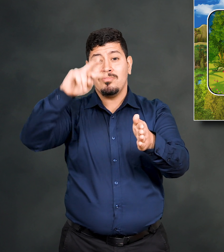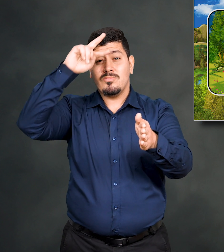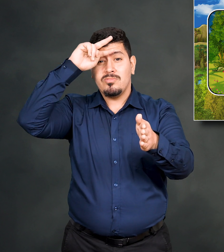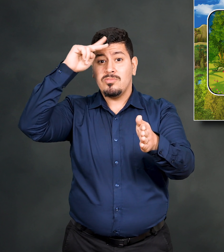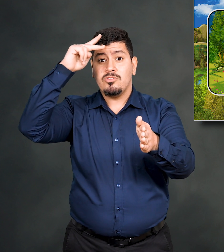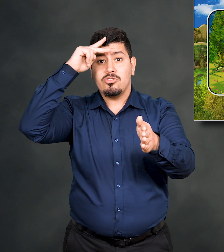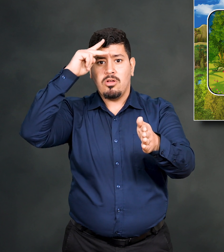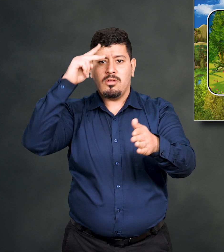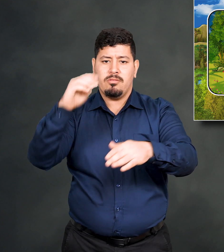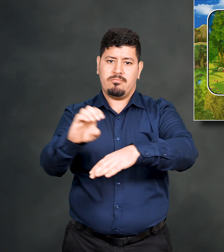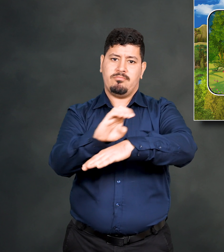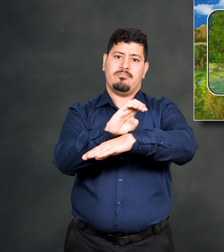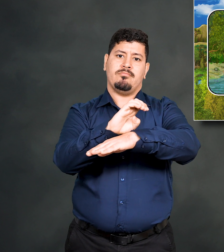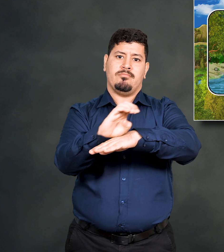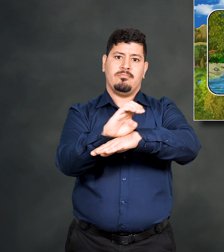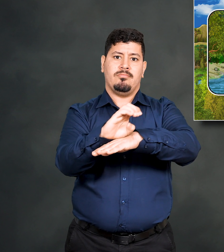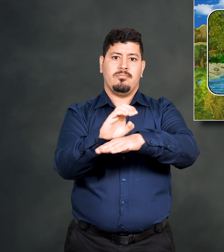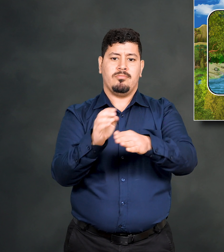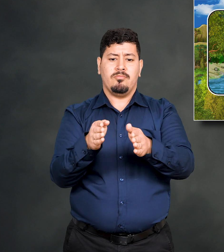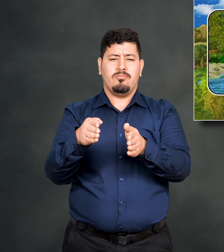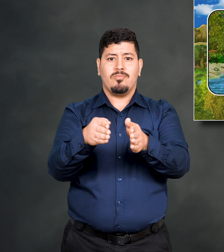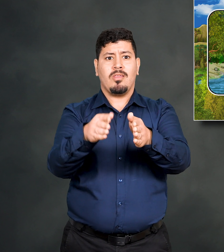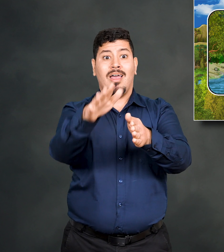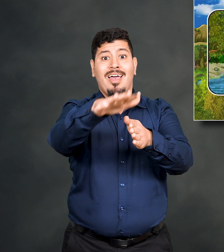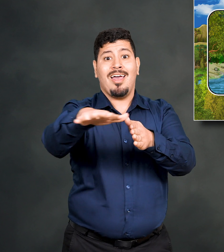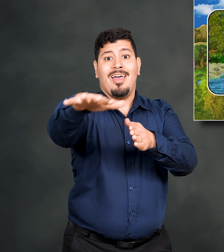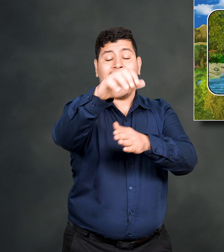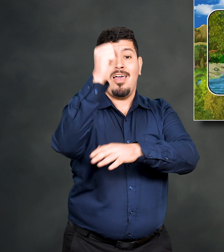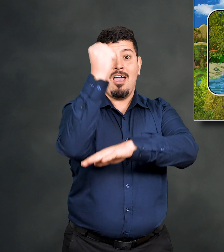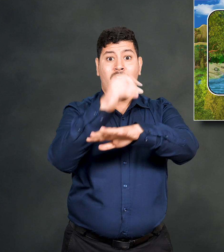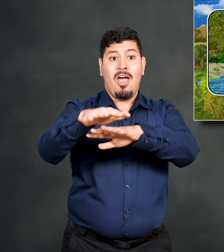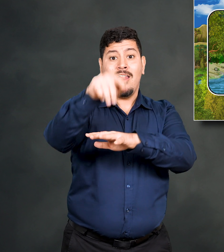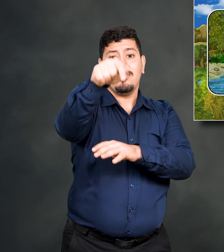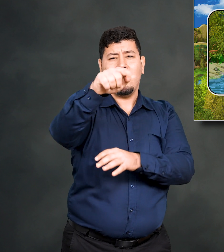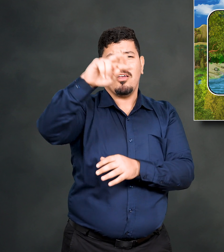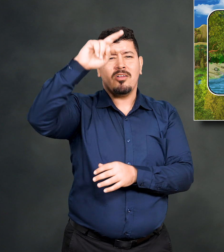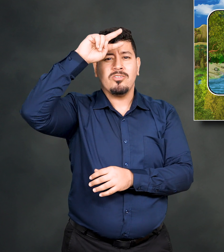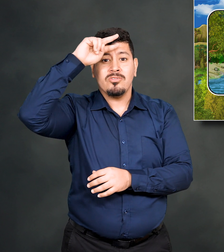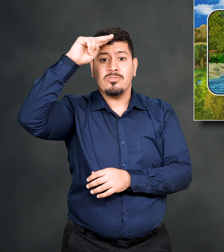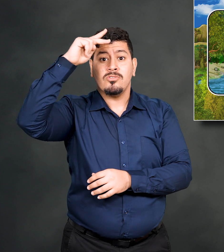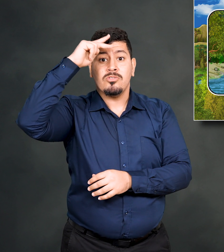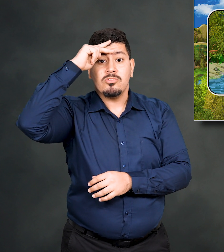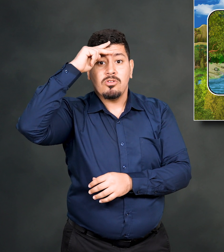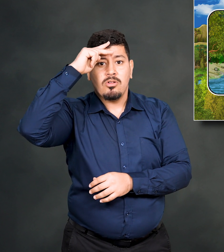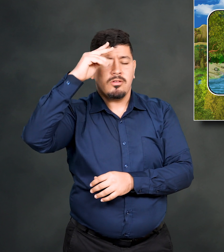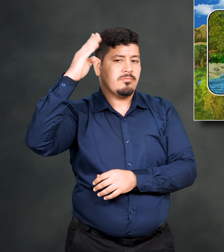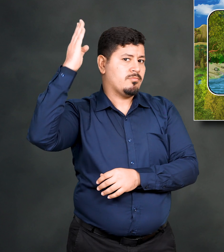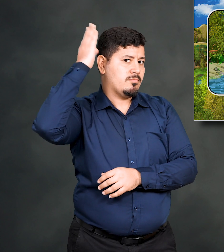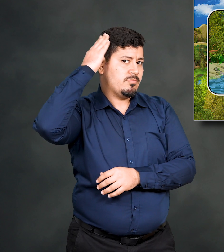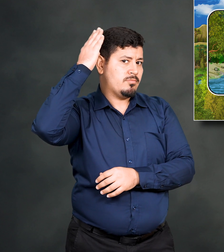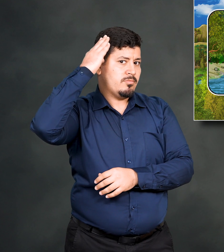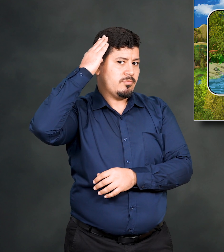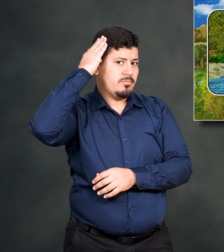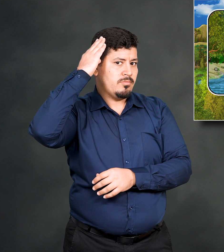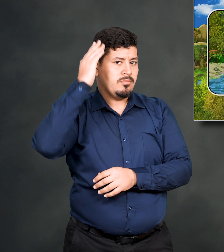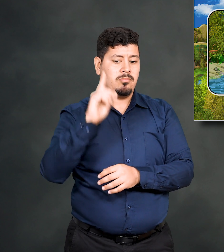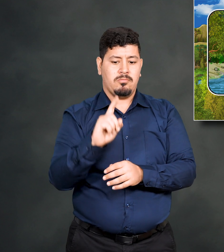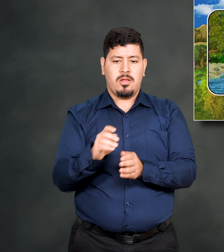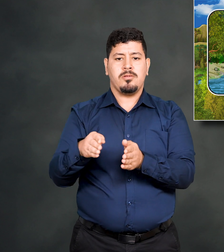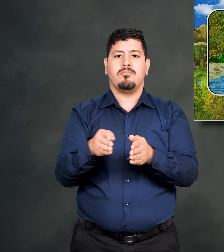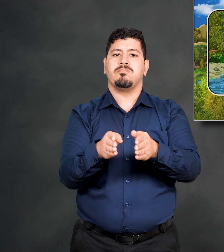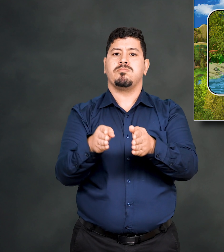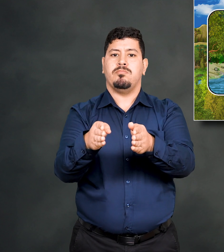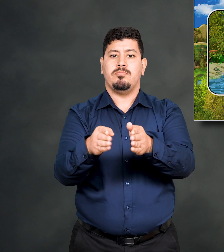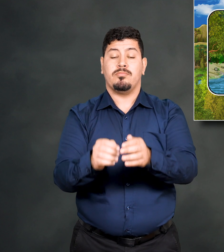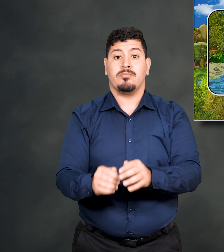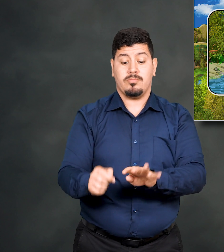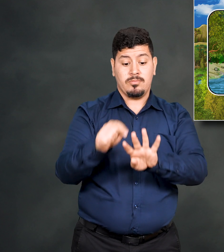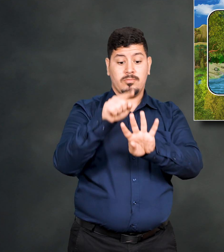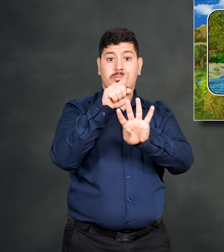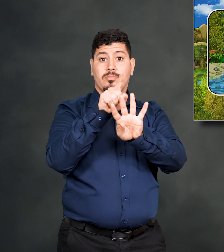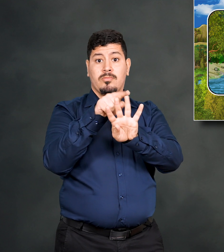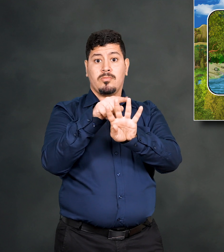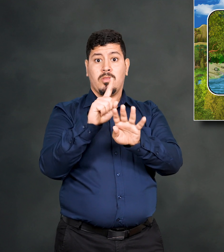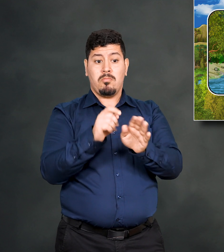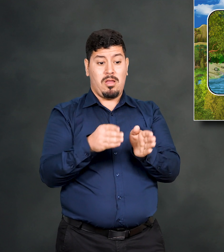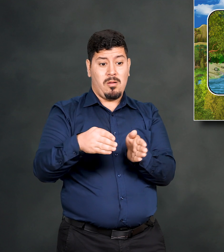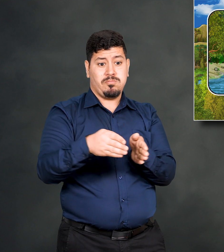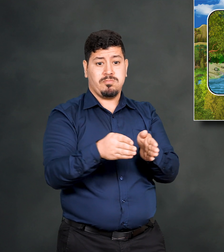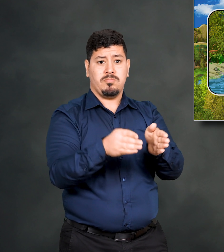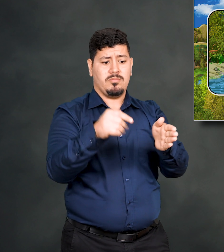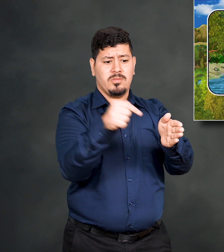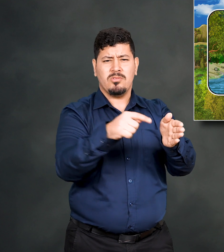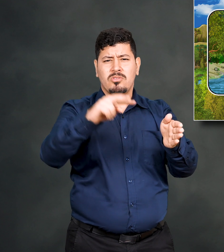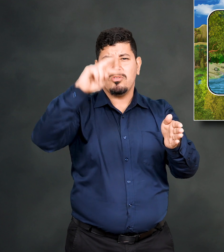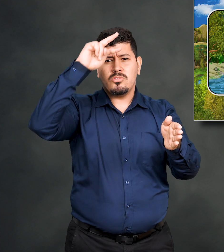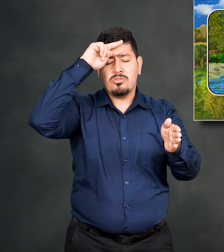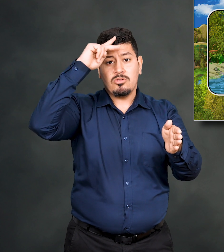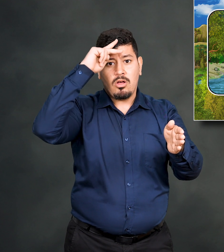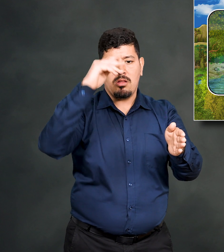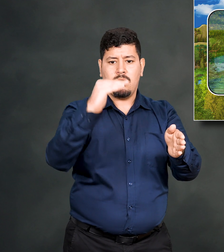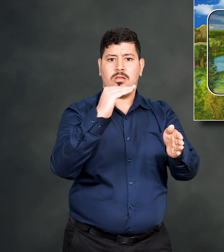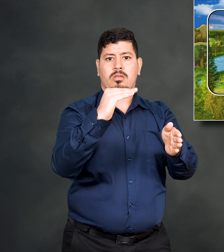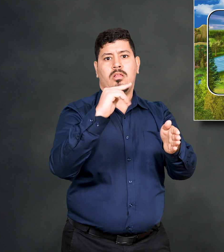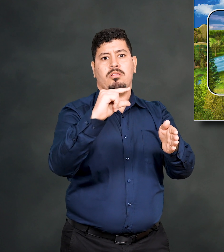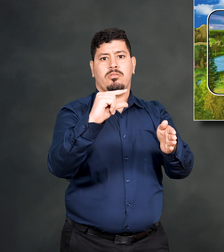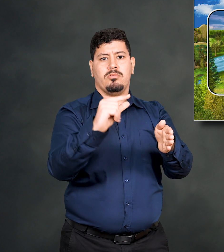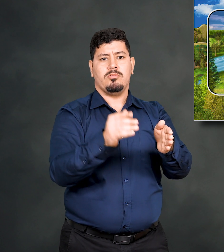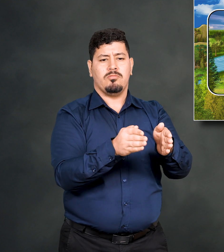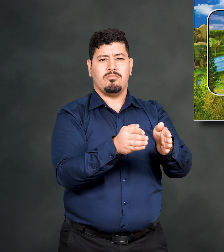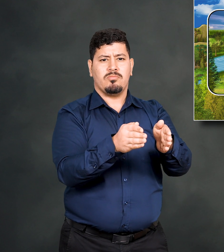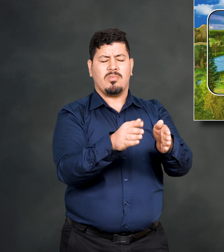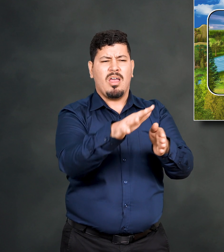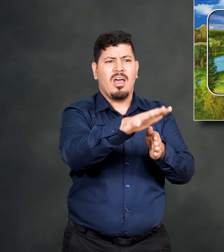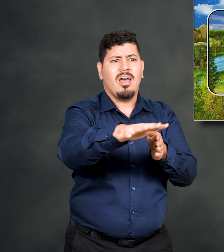The name of the second river is Gihon; it winds through the whole land of Cush.